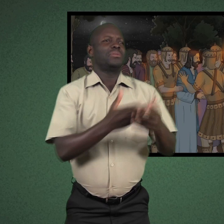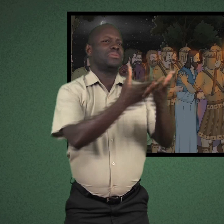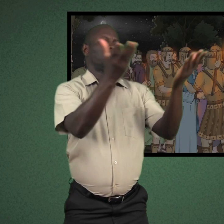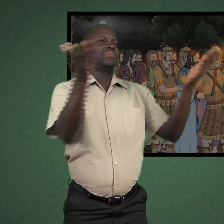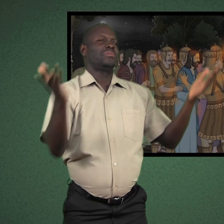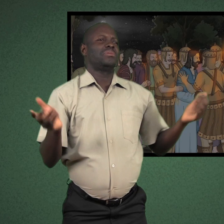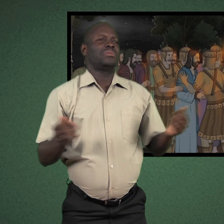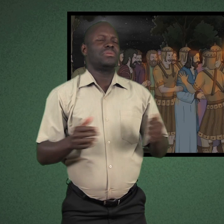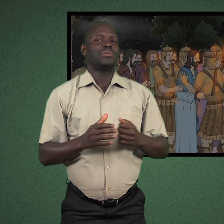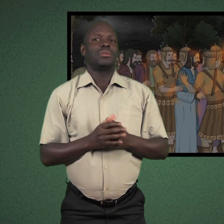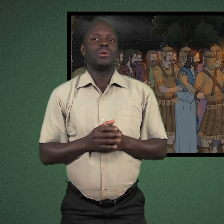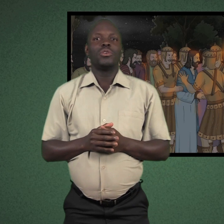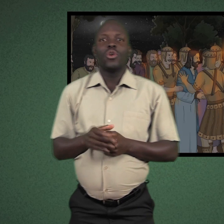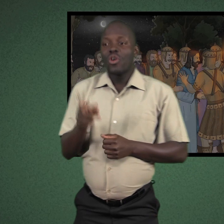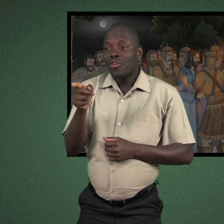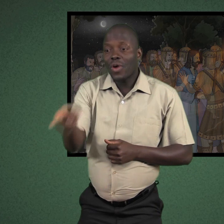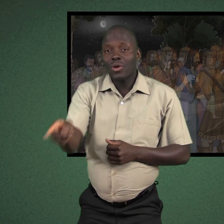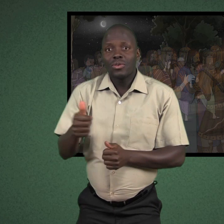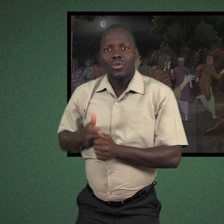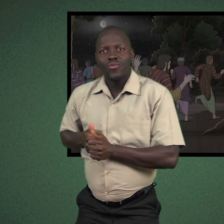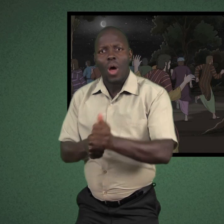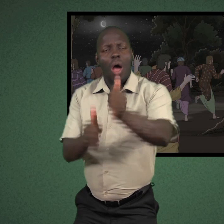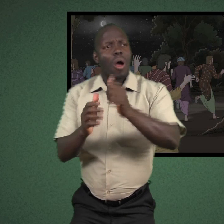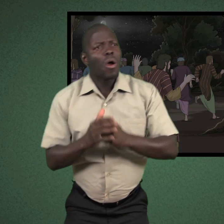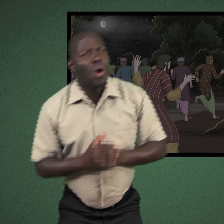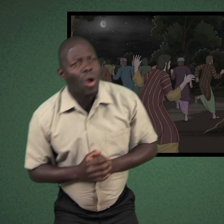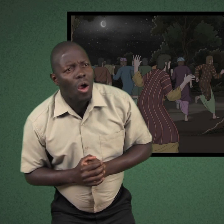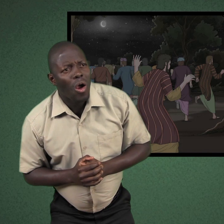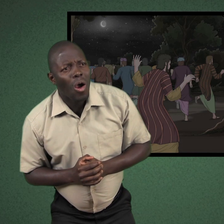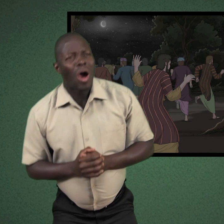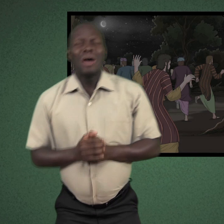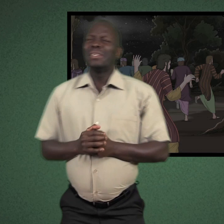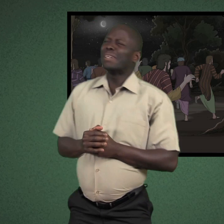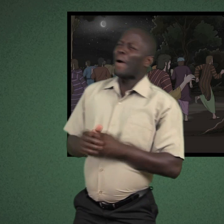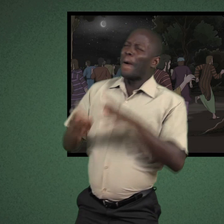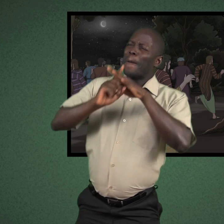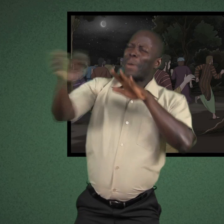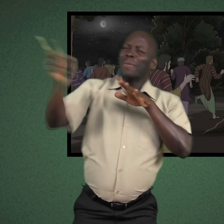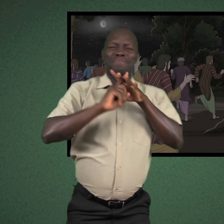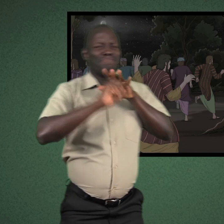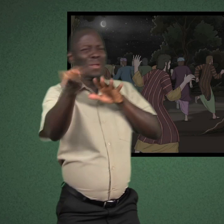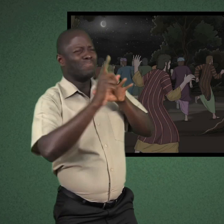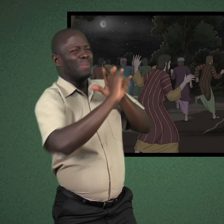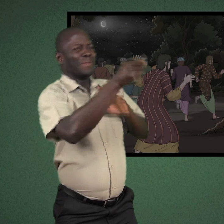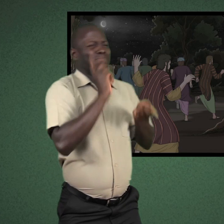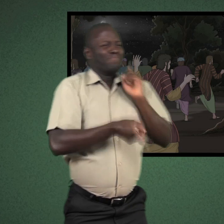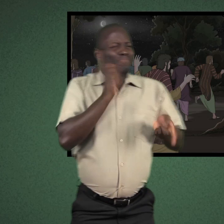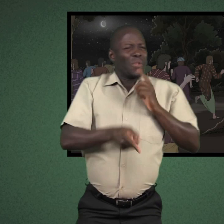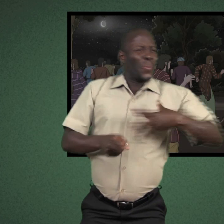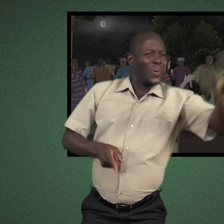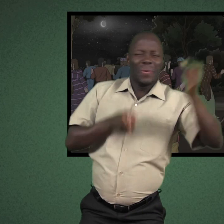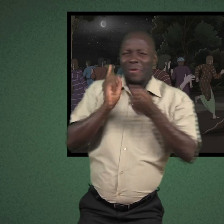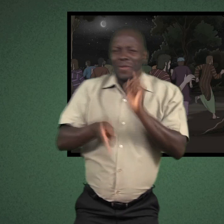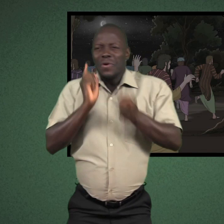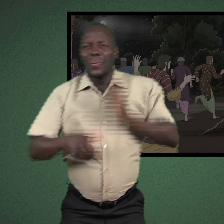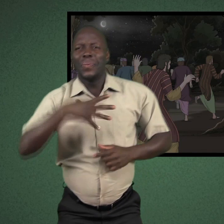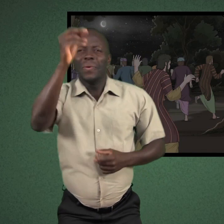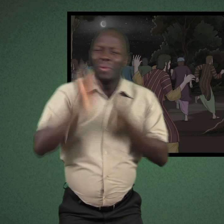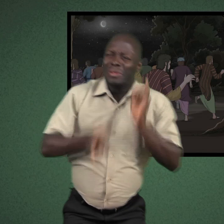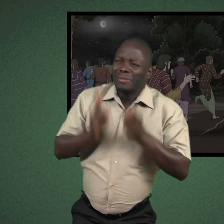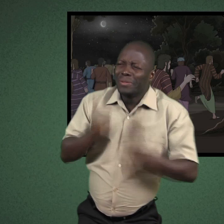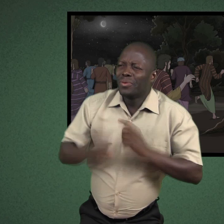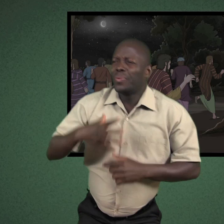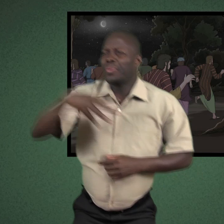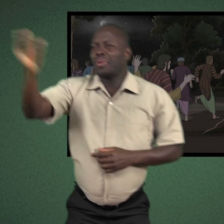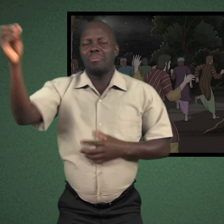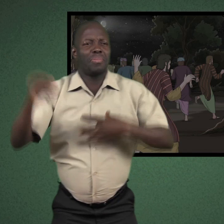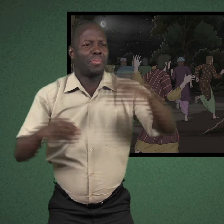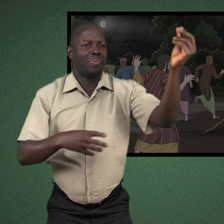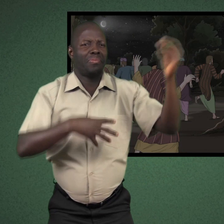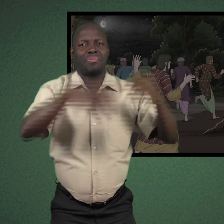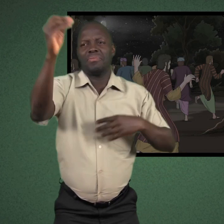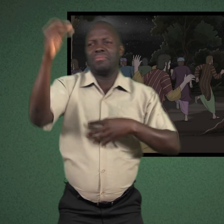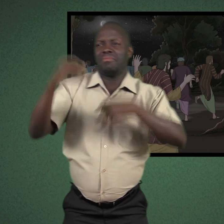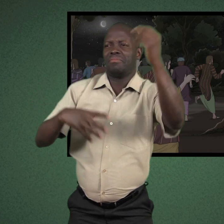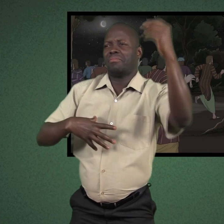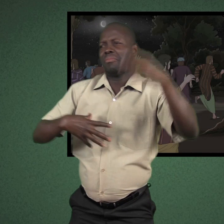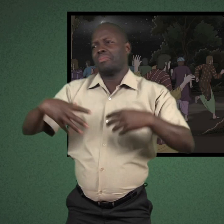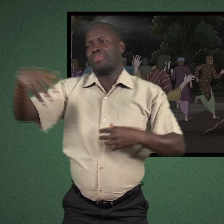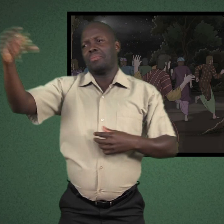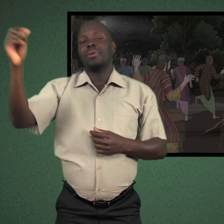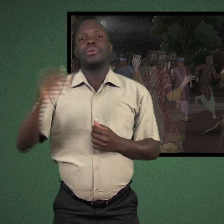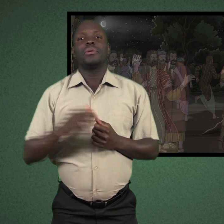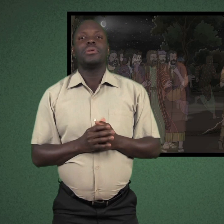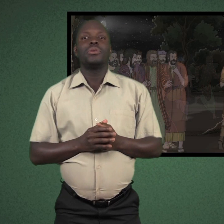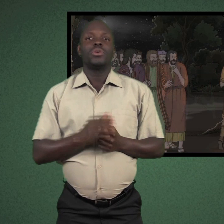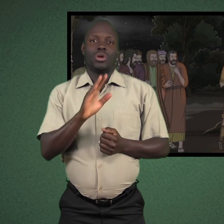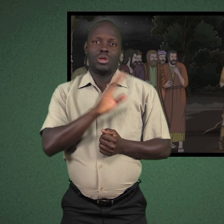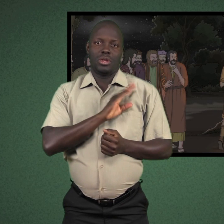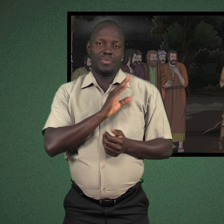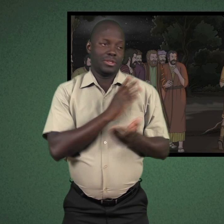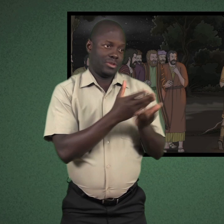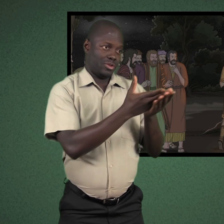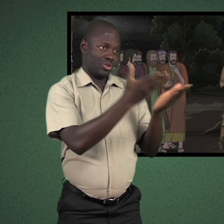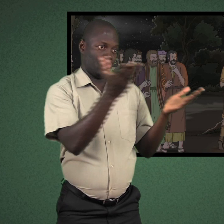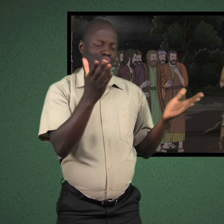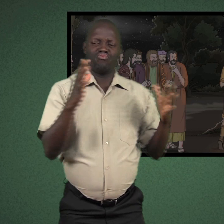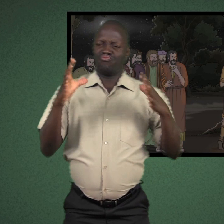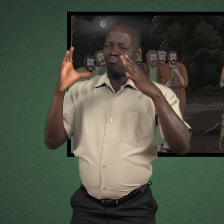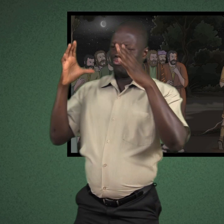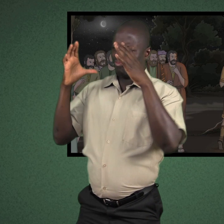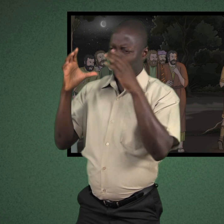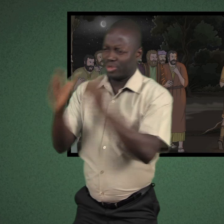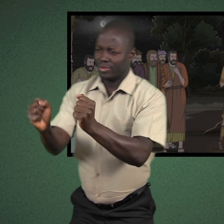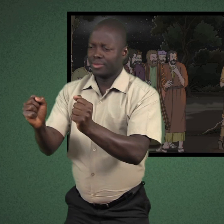Then all the disciples deserted Him and fled.